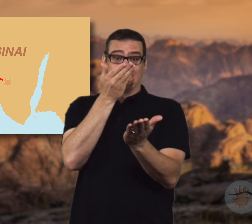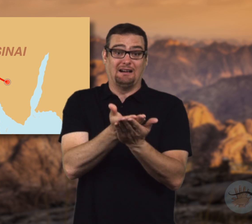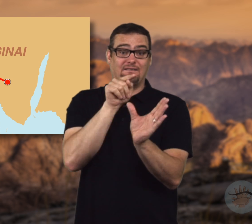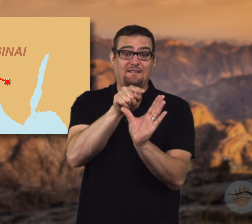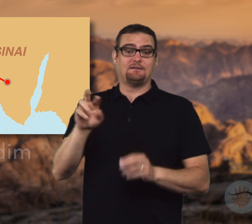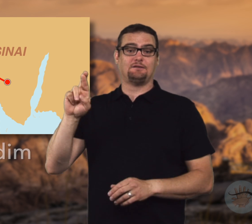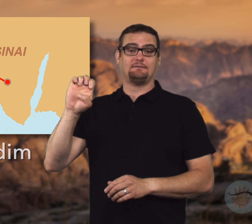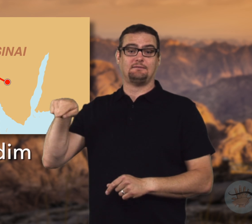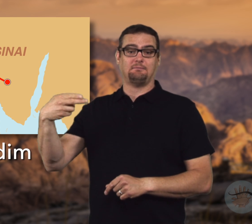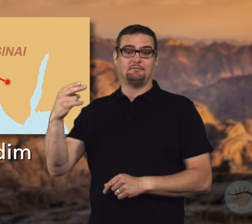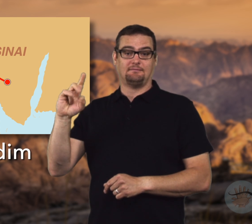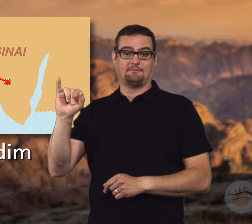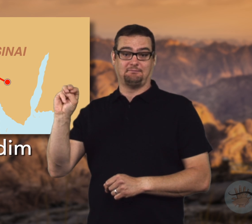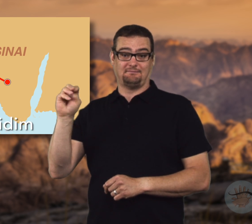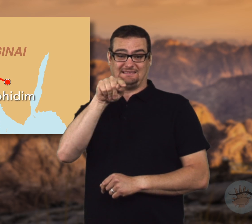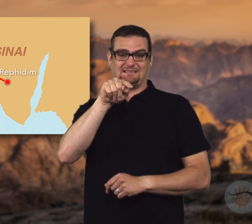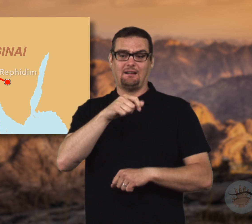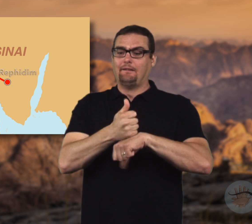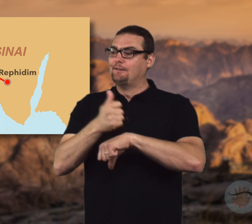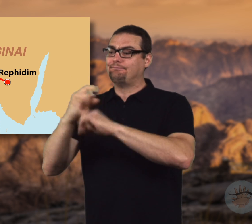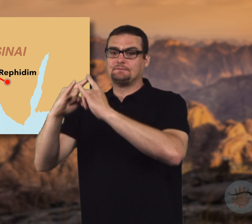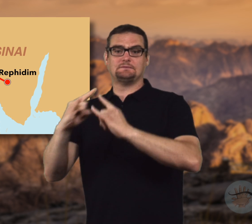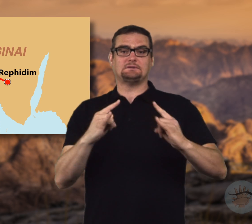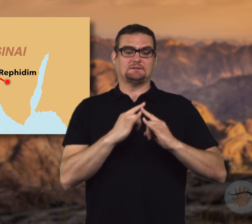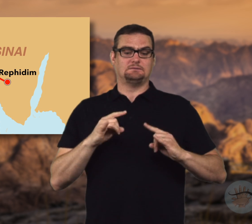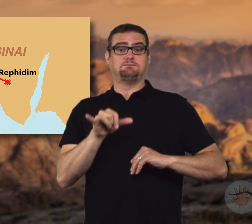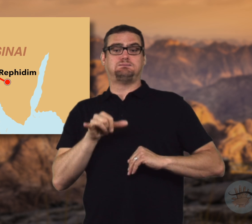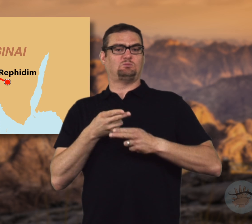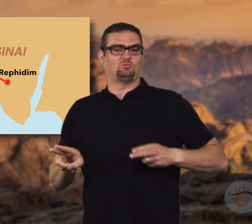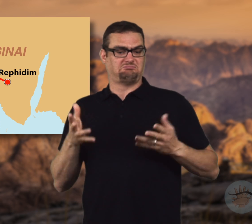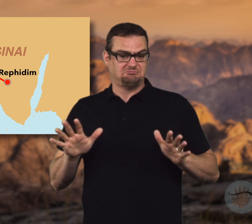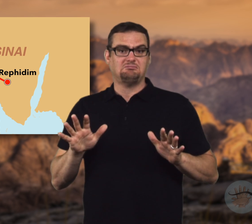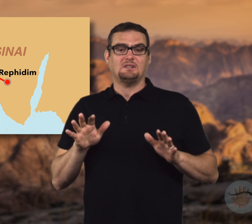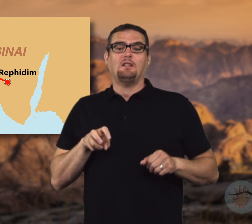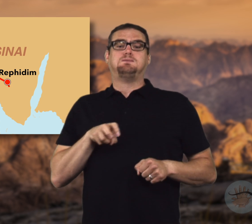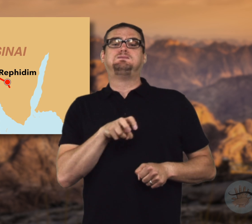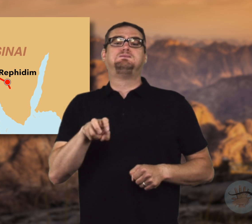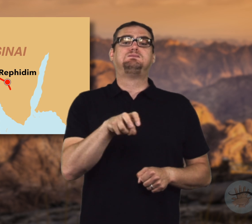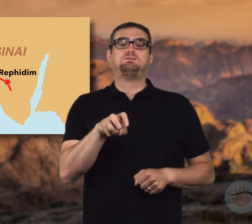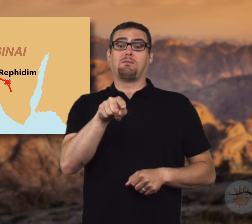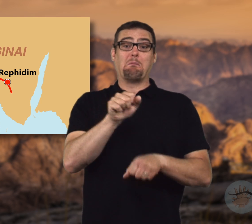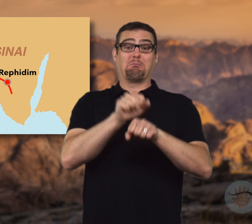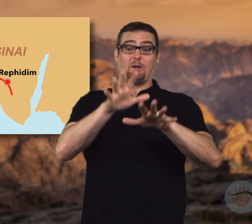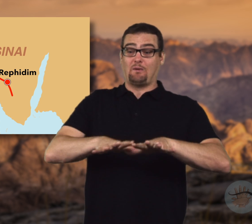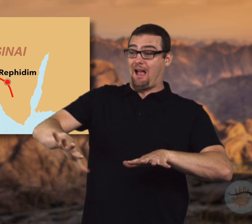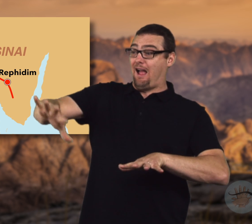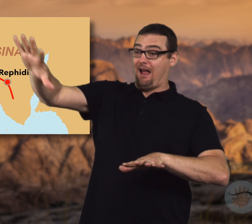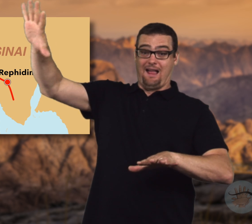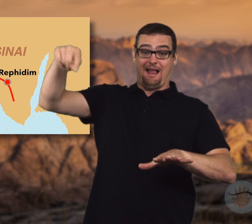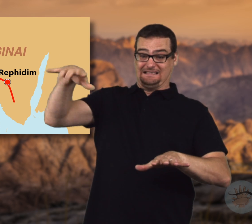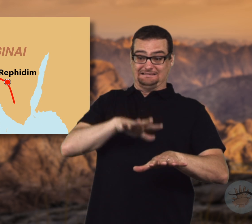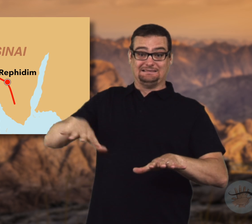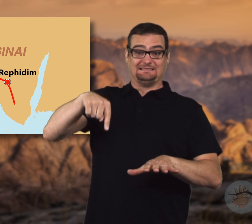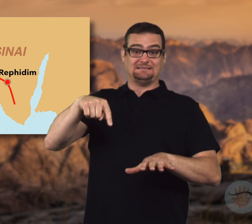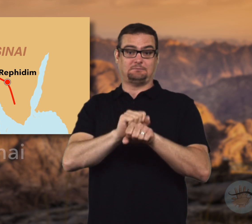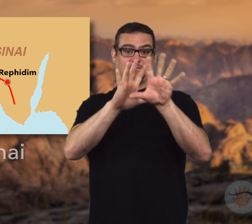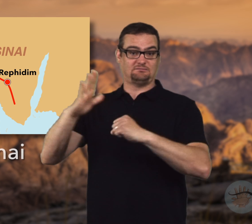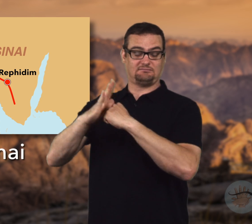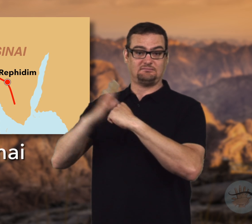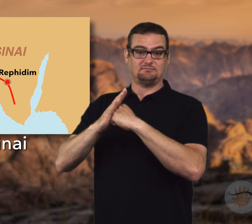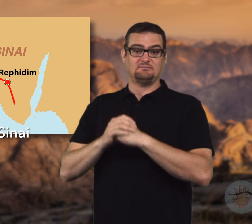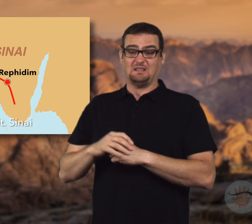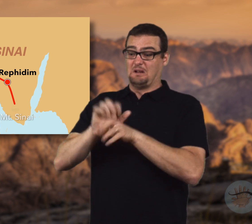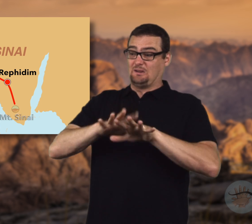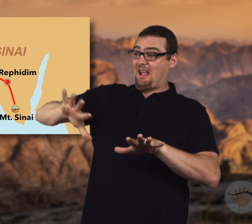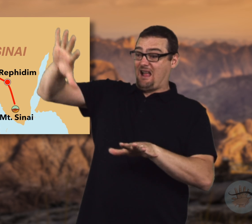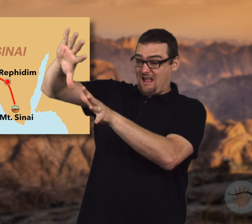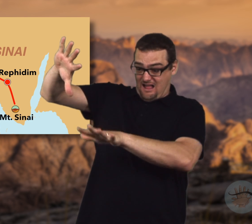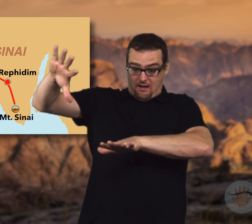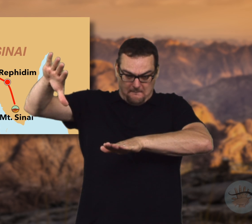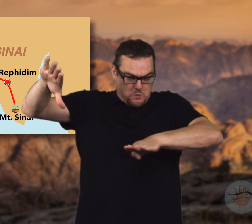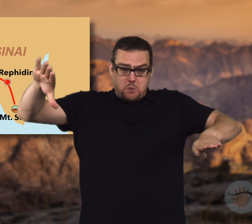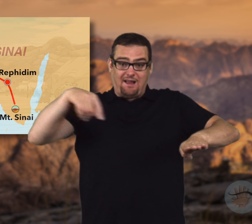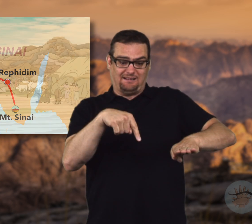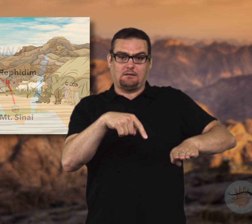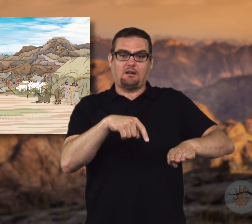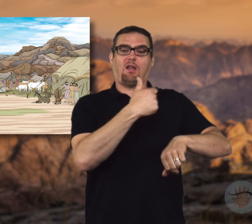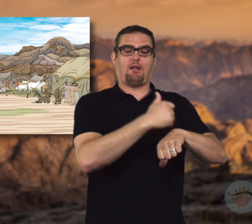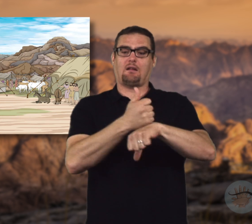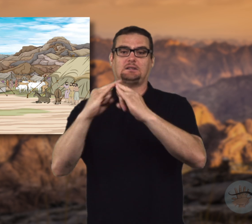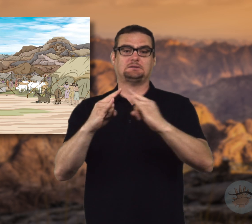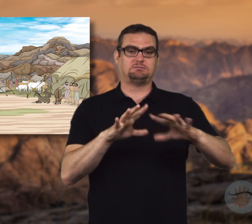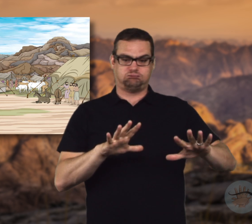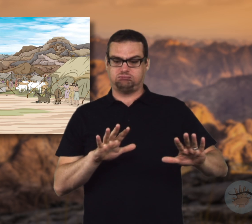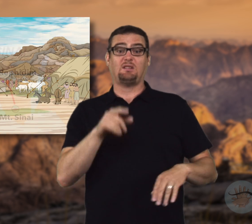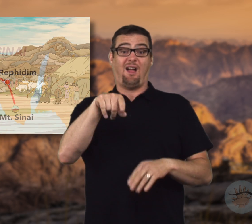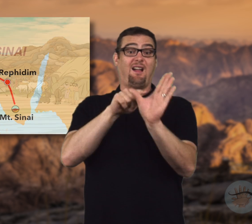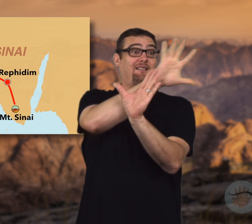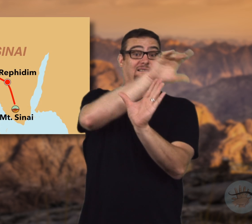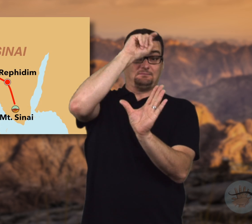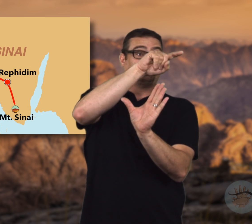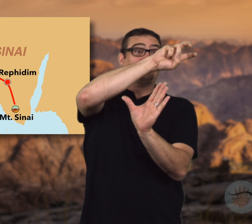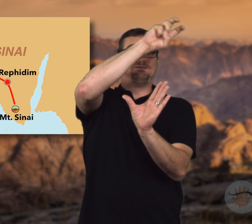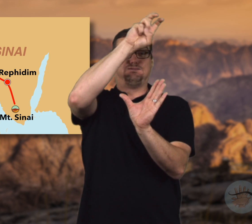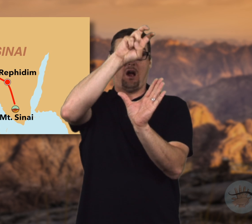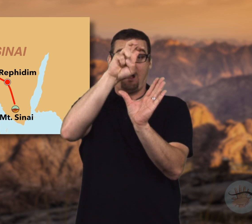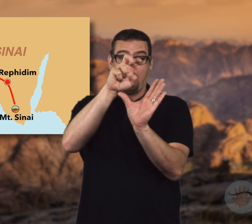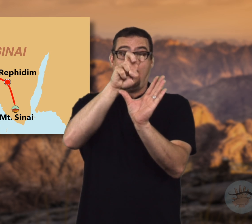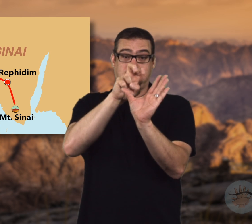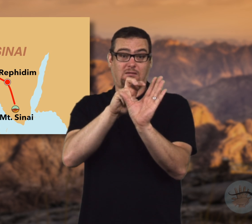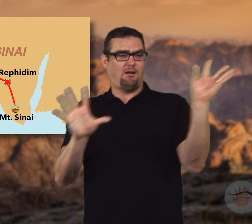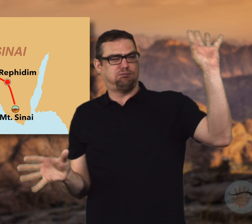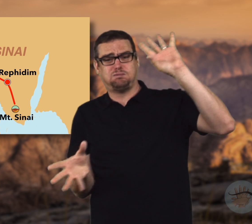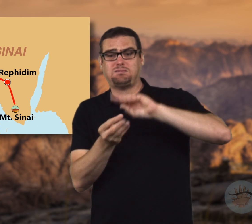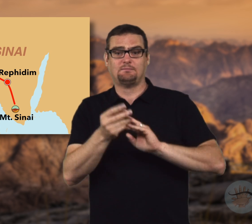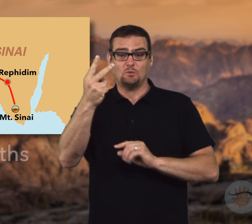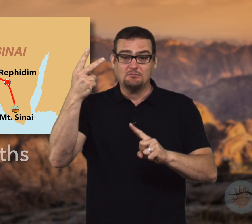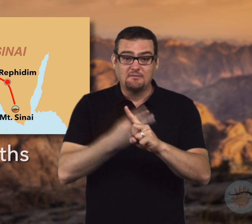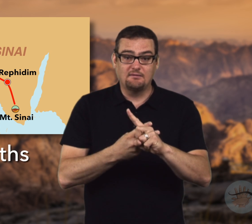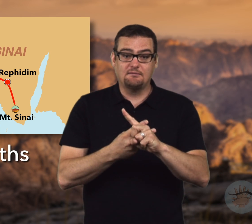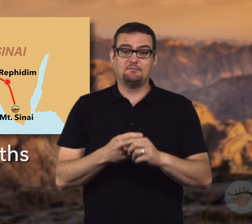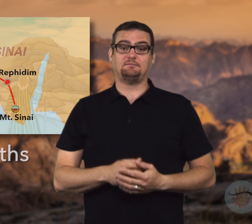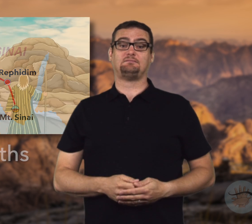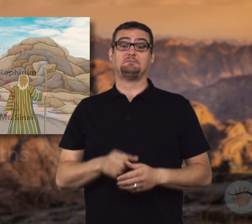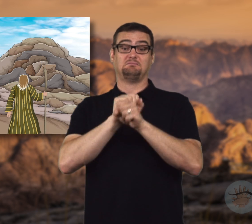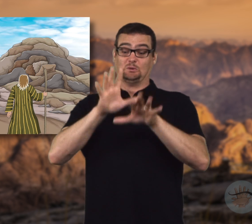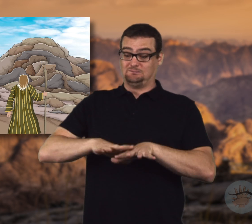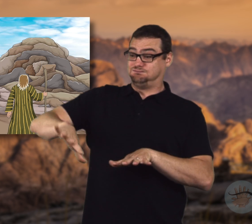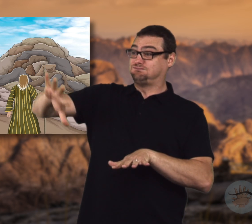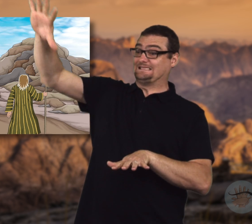After they had set out from Rephidim, they entered the Wilderness of Sinai, and Israel camped there in front of the mountain.